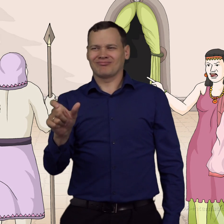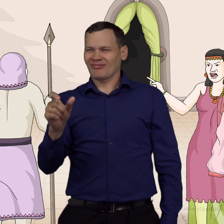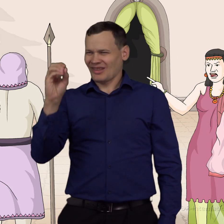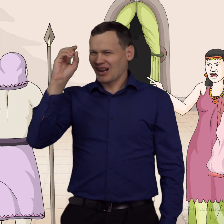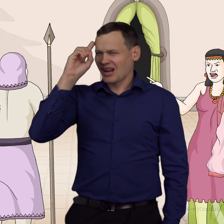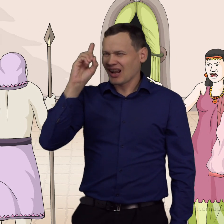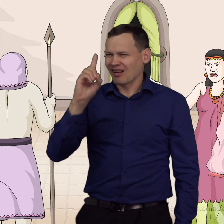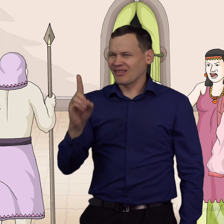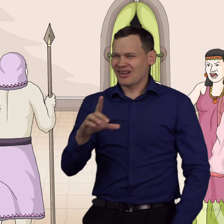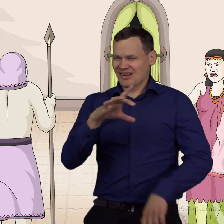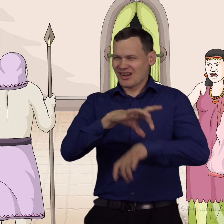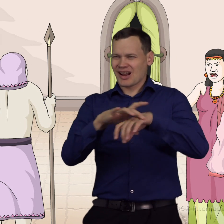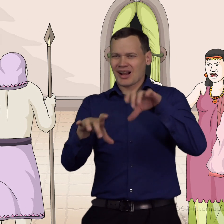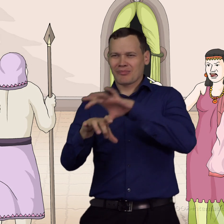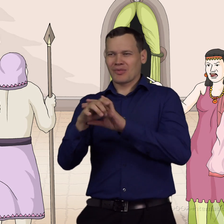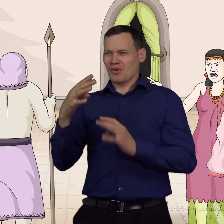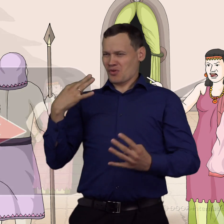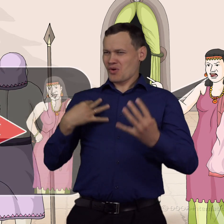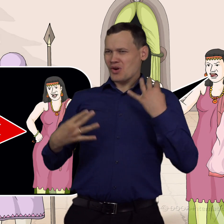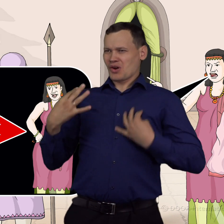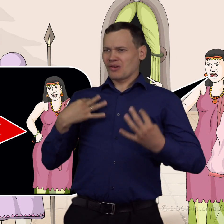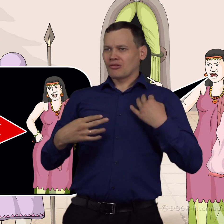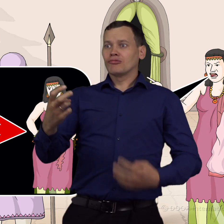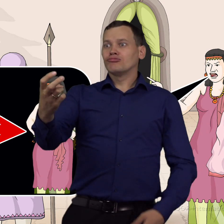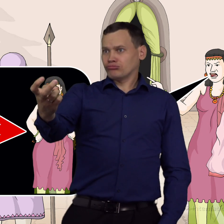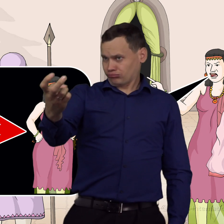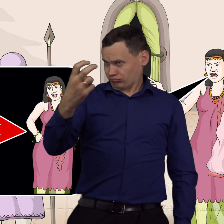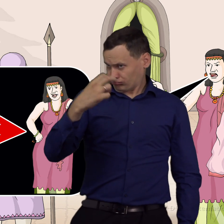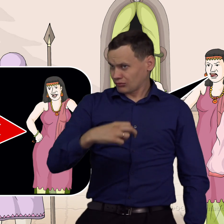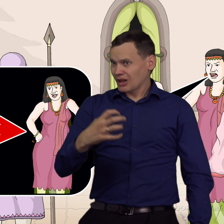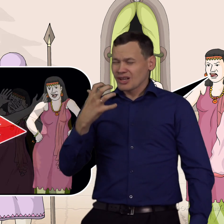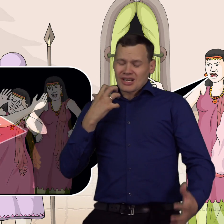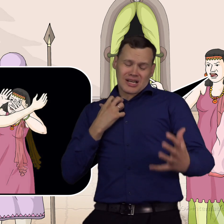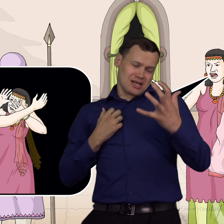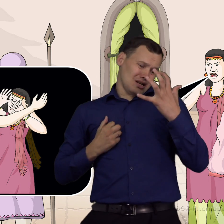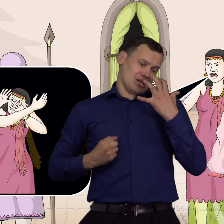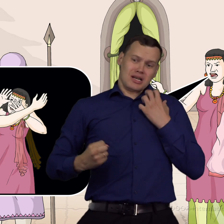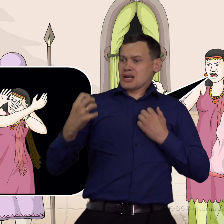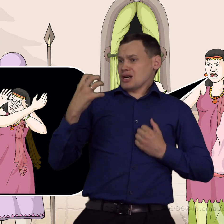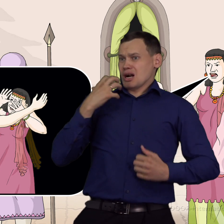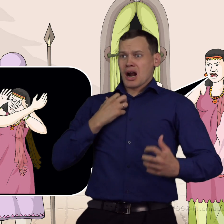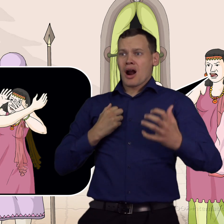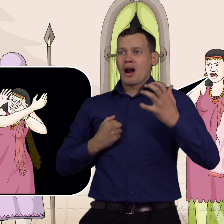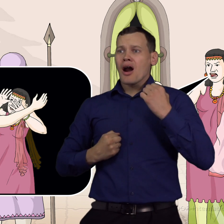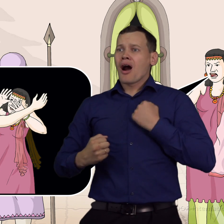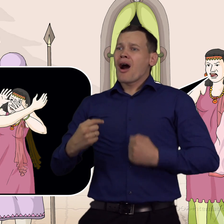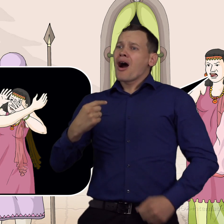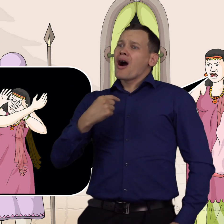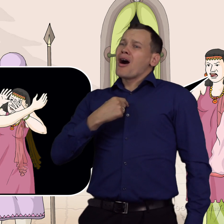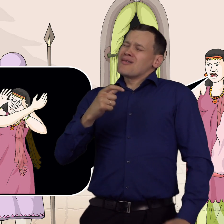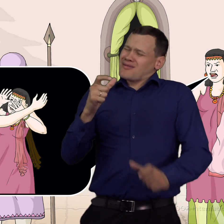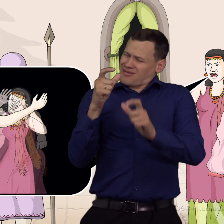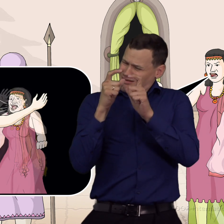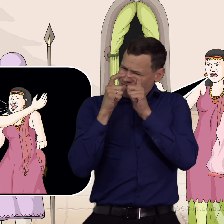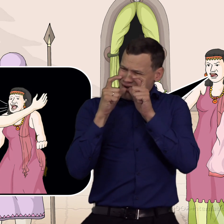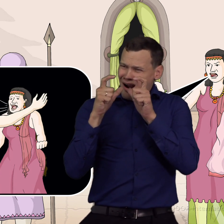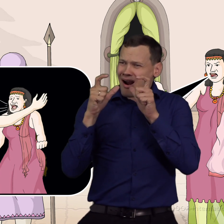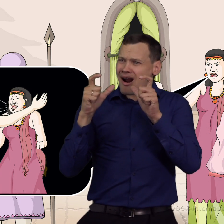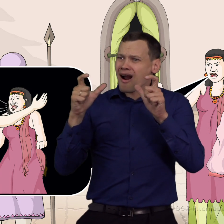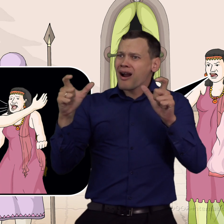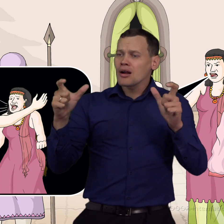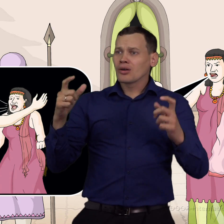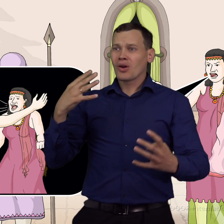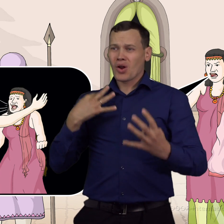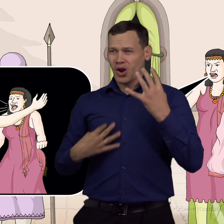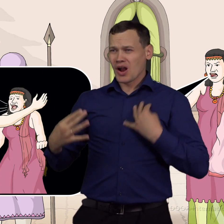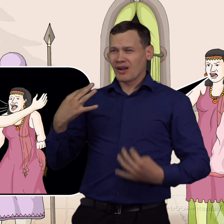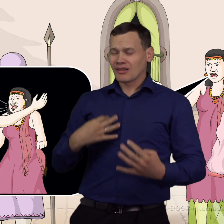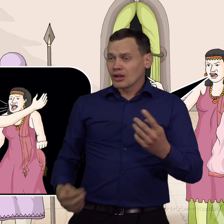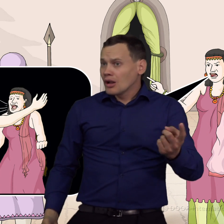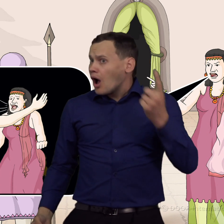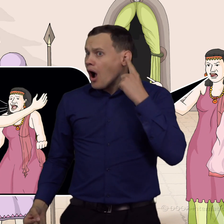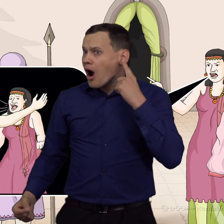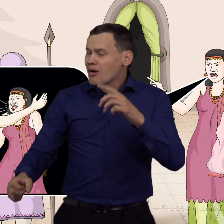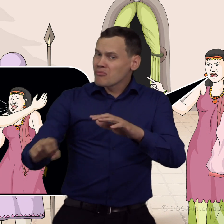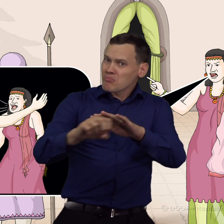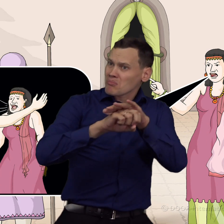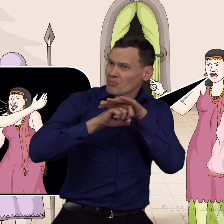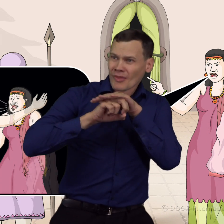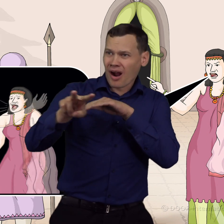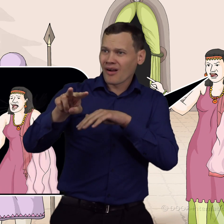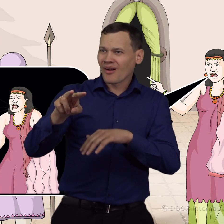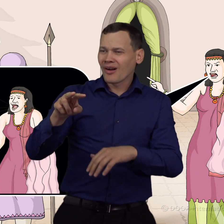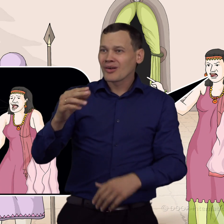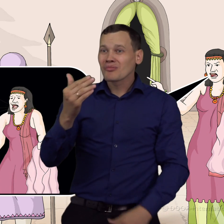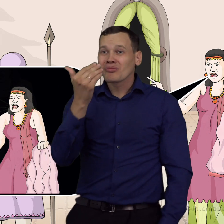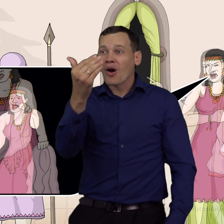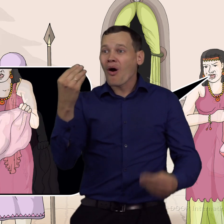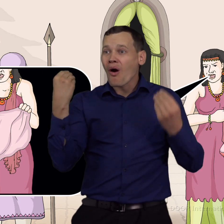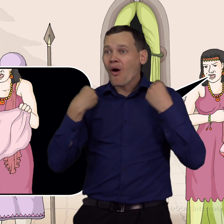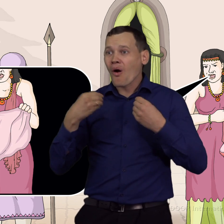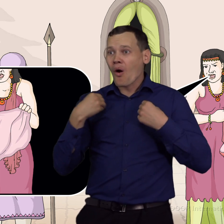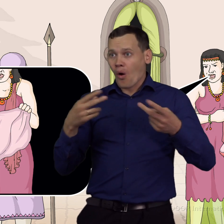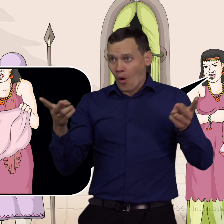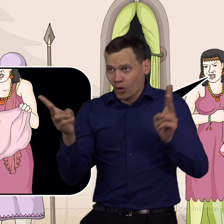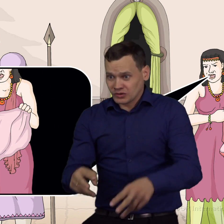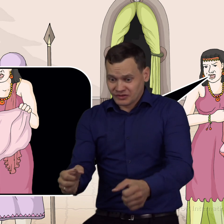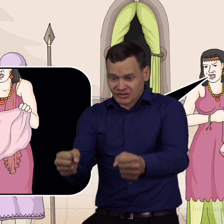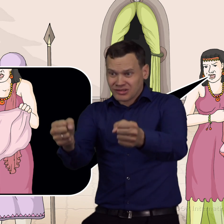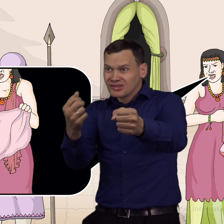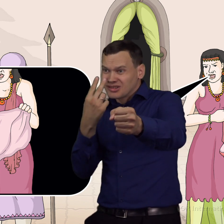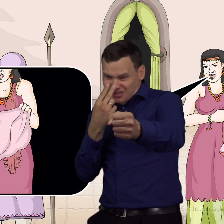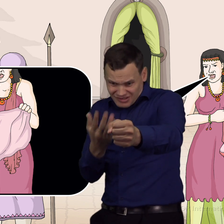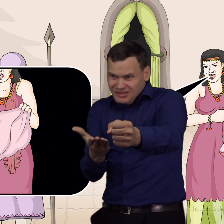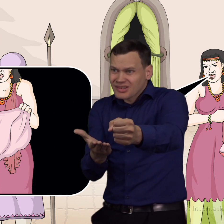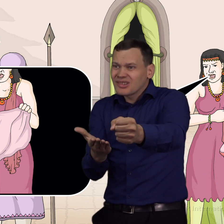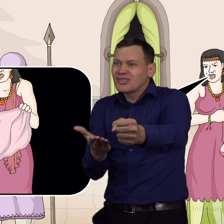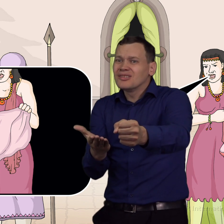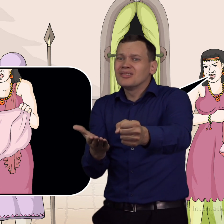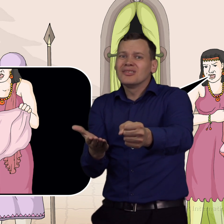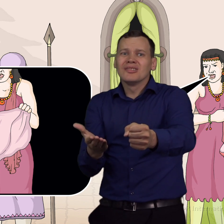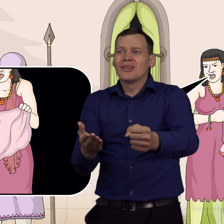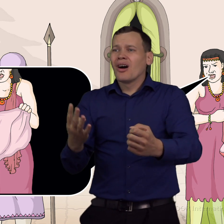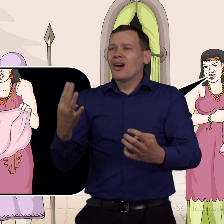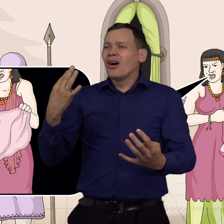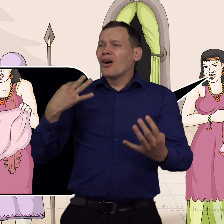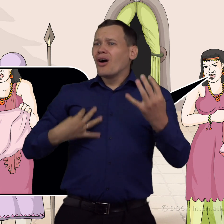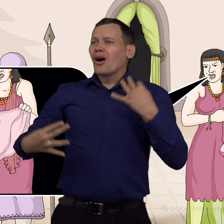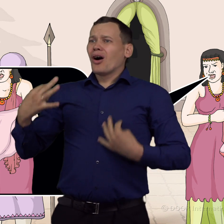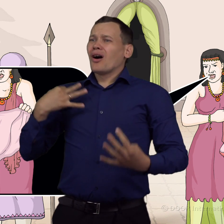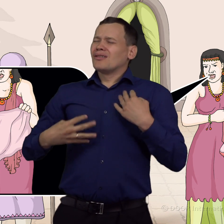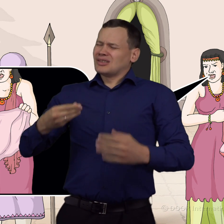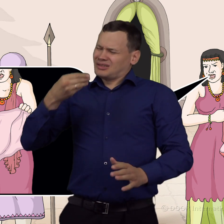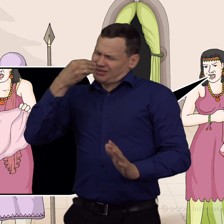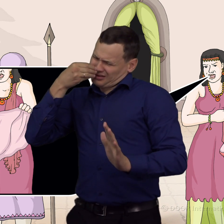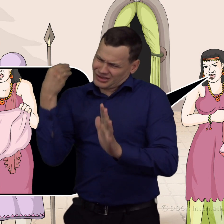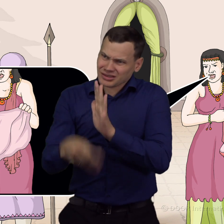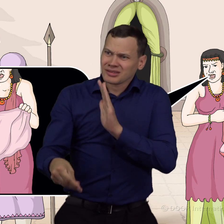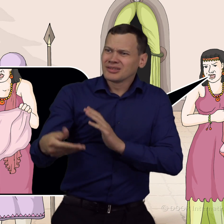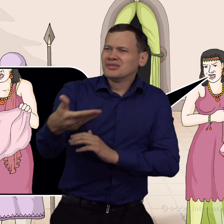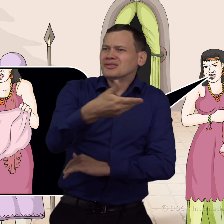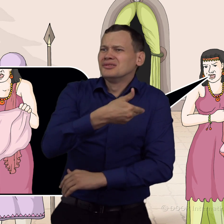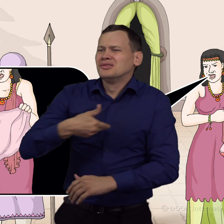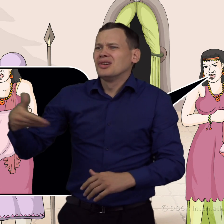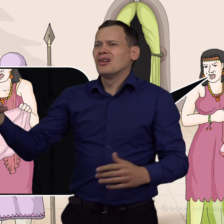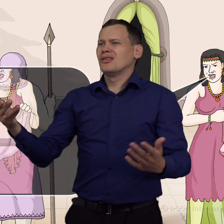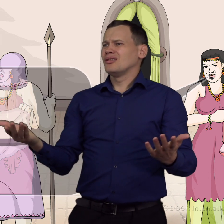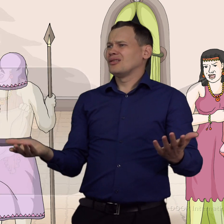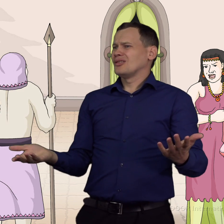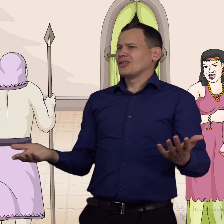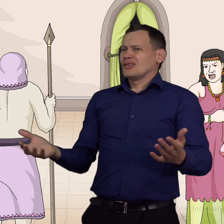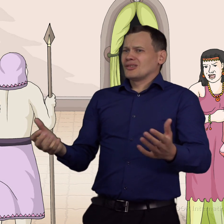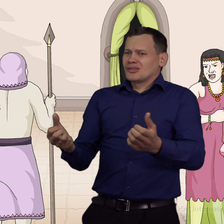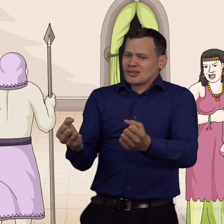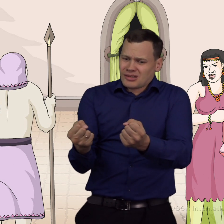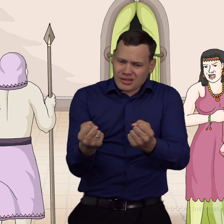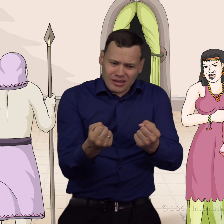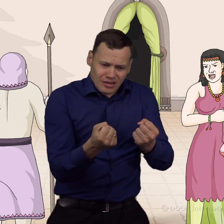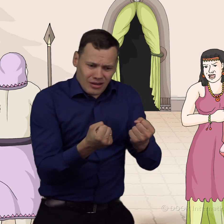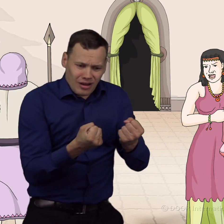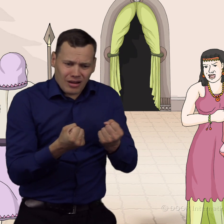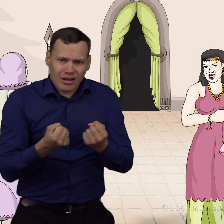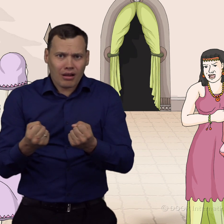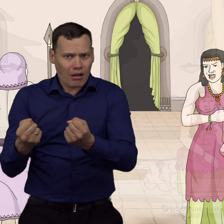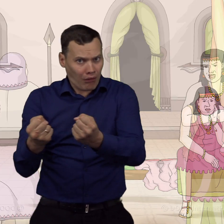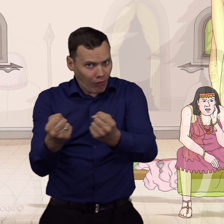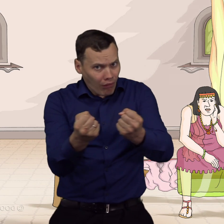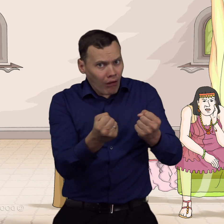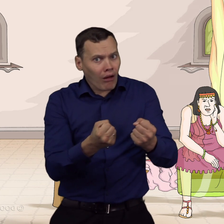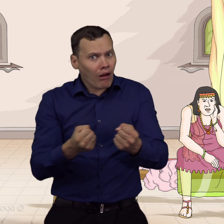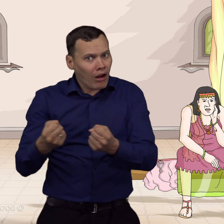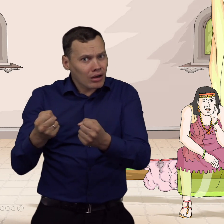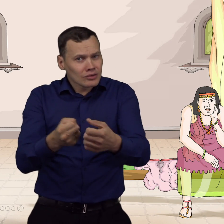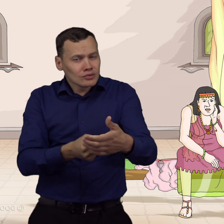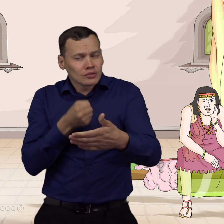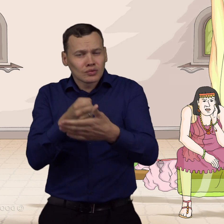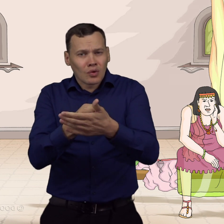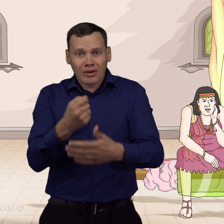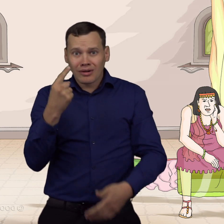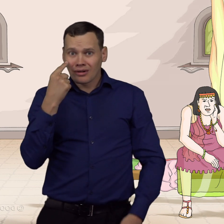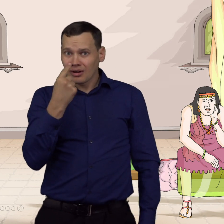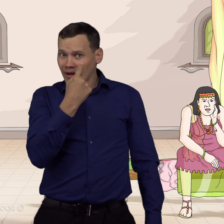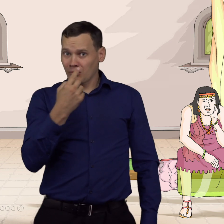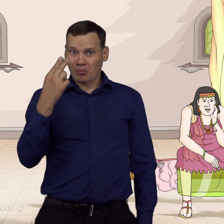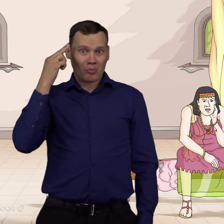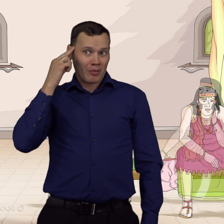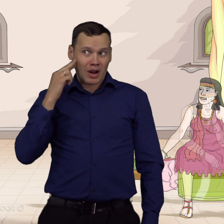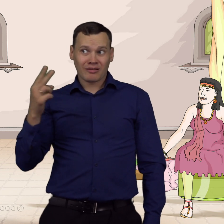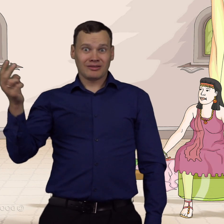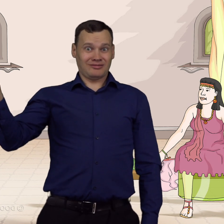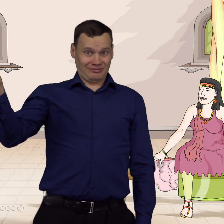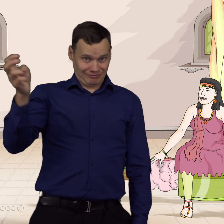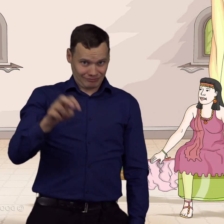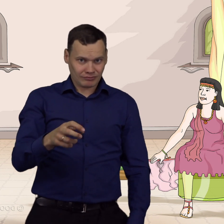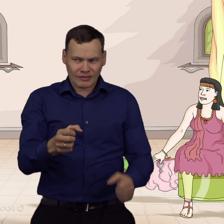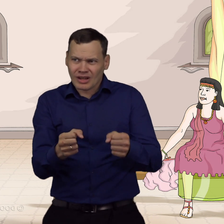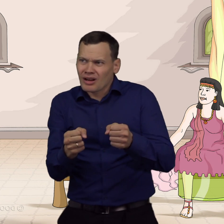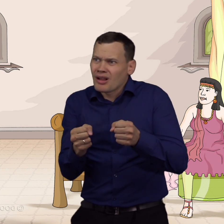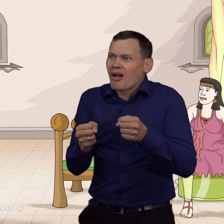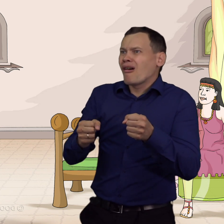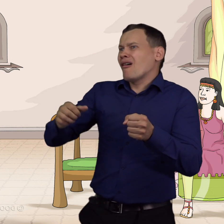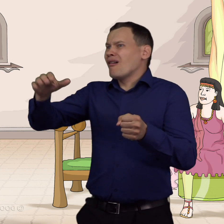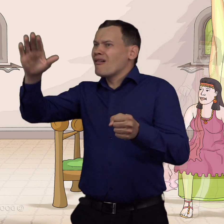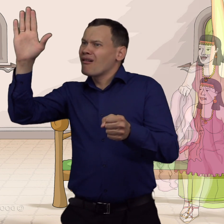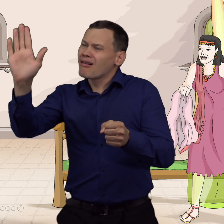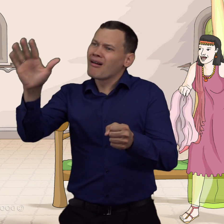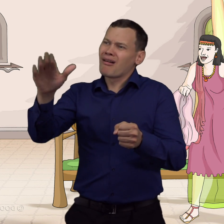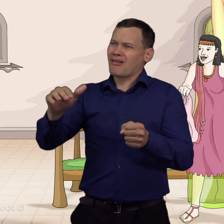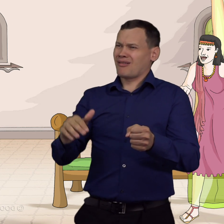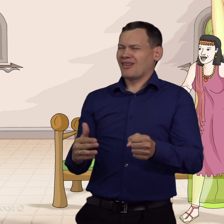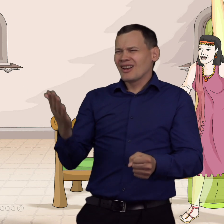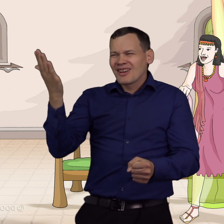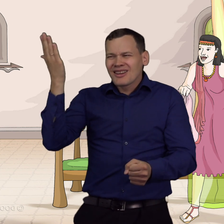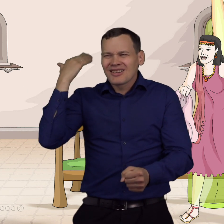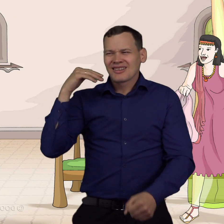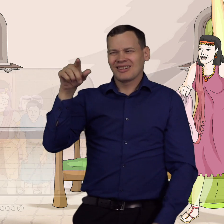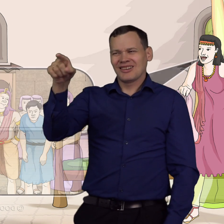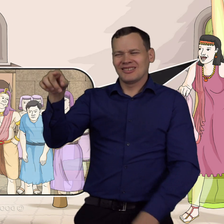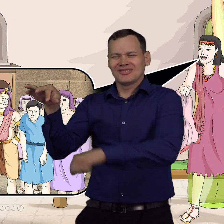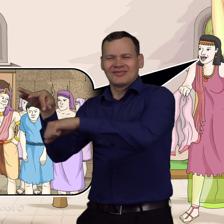He came to me so he could sleep with me, but I screamed as loud as I could. When he heard me scream for help, he left his cloak beside me and ran out of the house.” So Potiphar’s wife kept Joseph’s cloak beside her until his master came home.